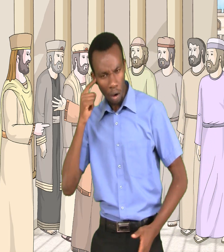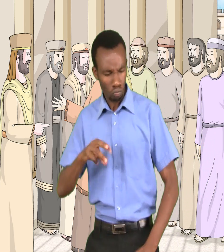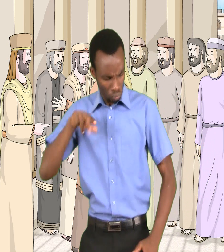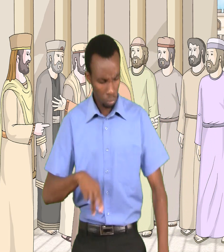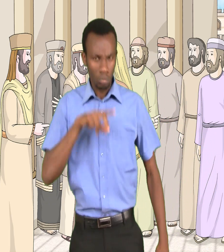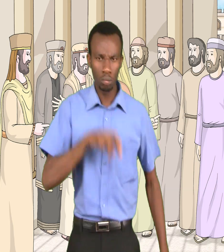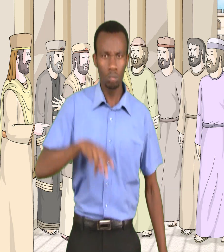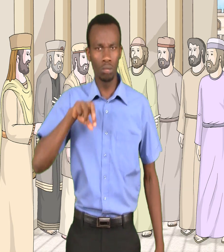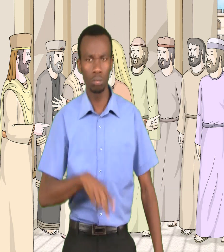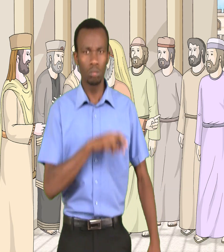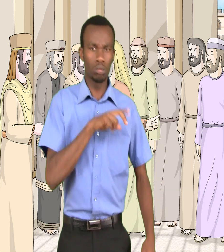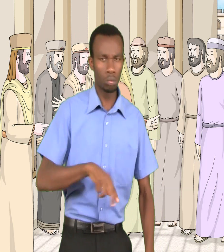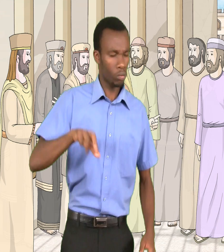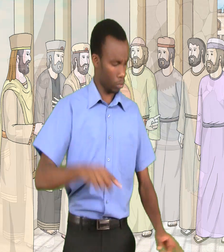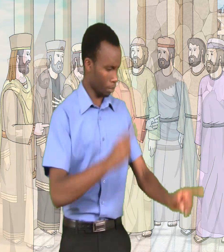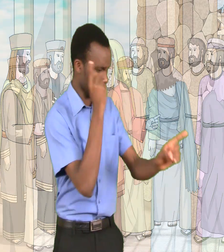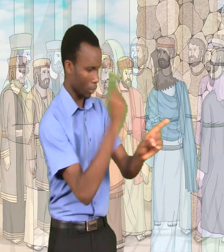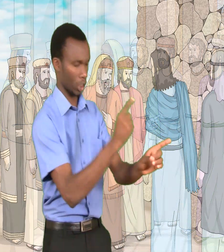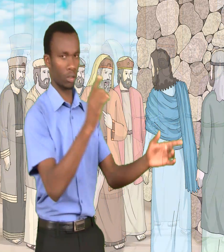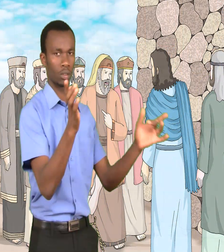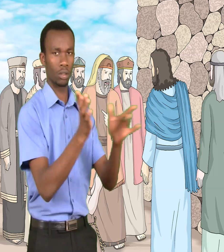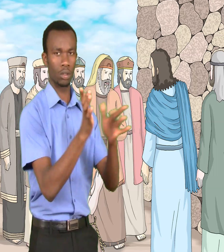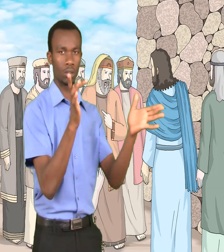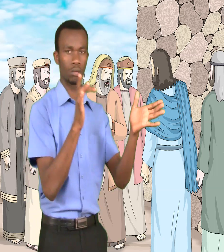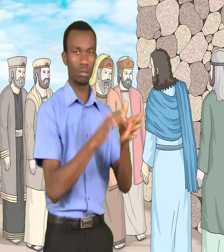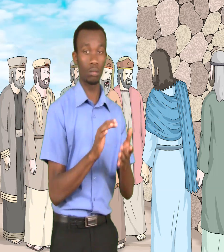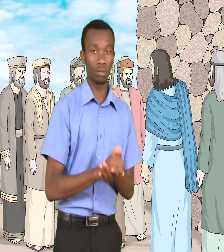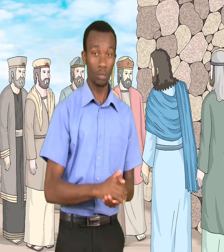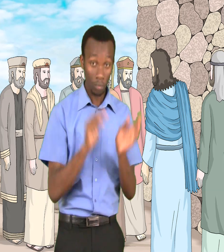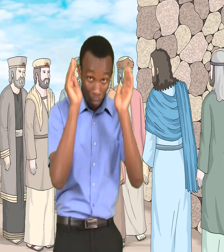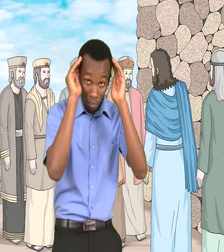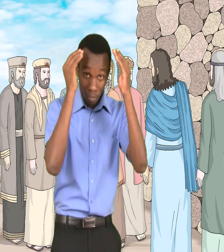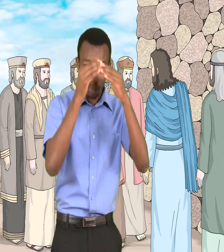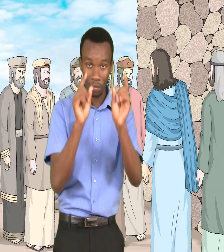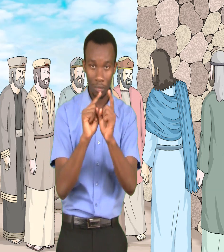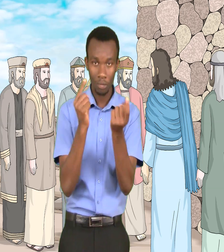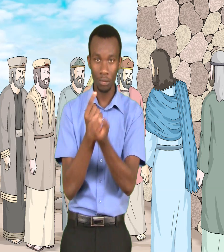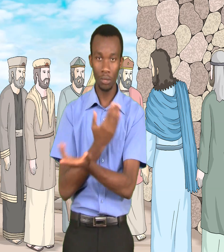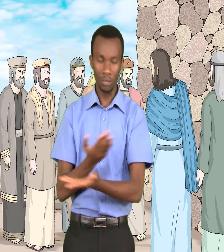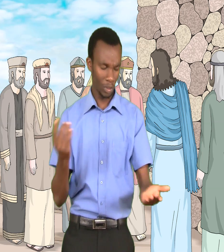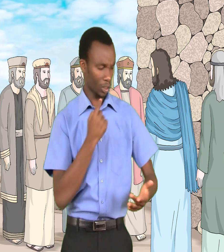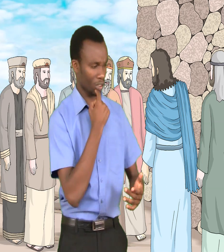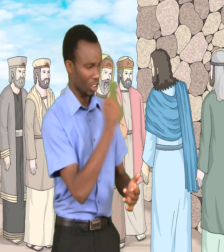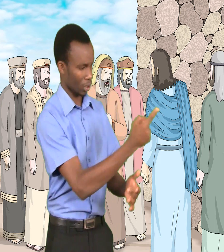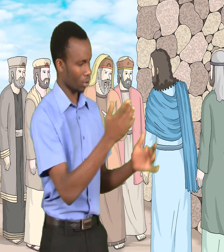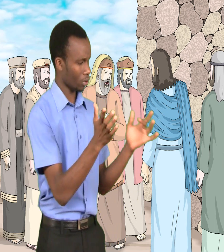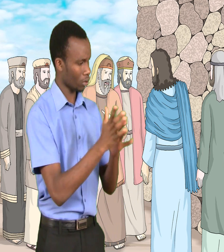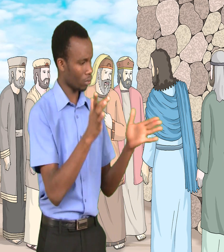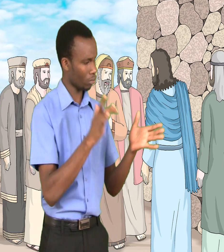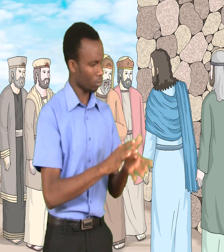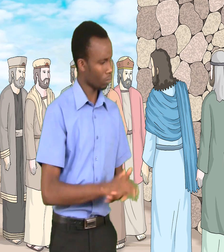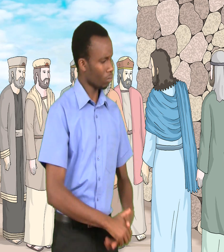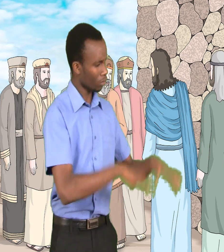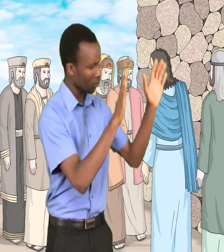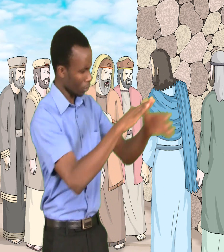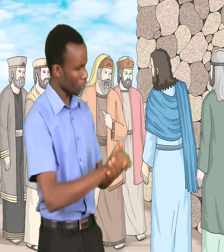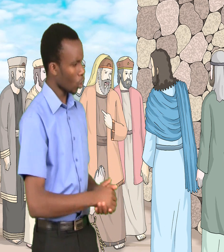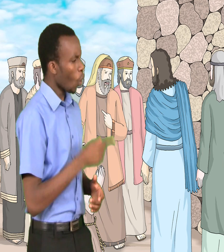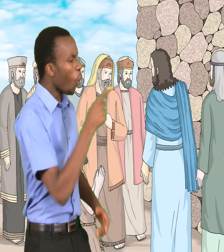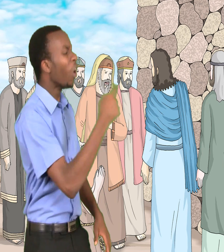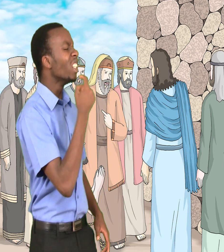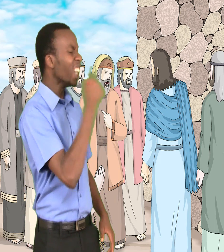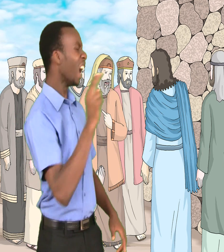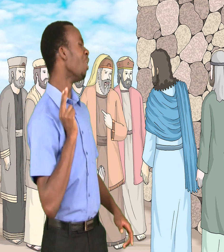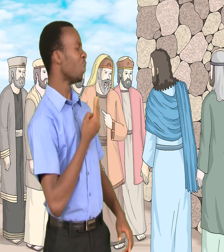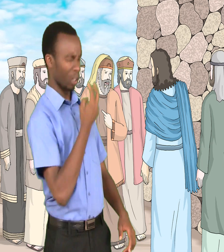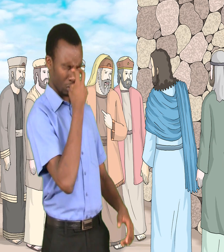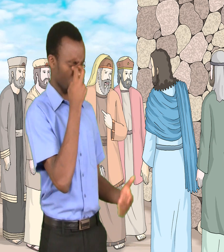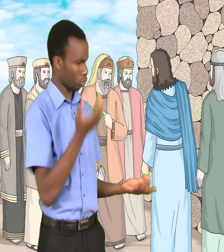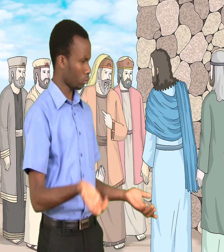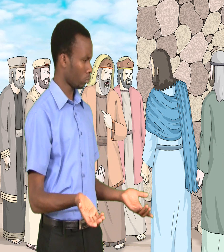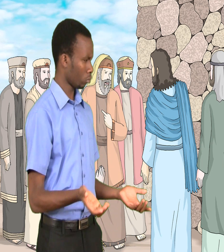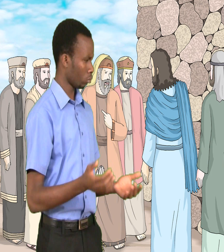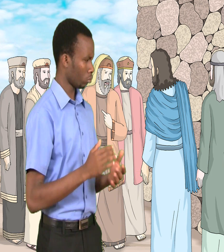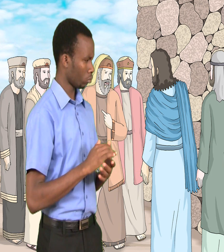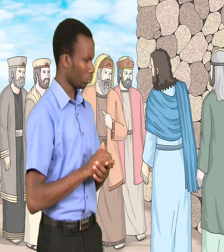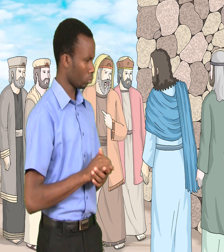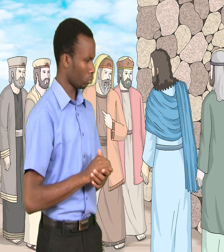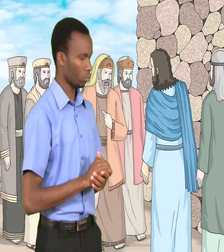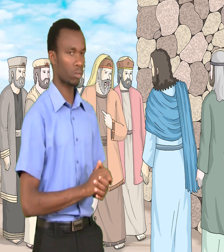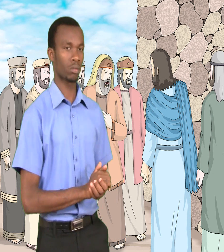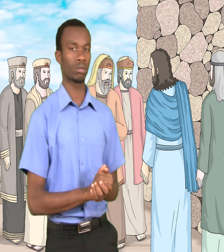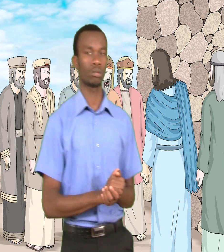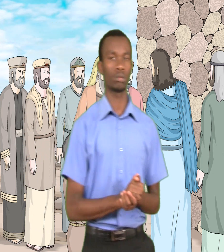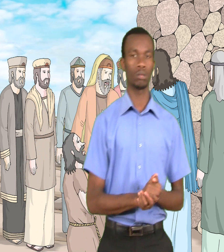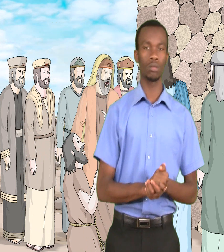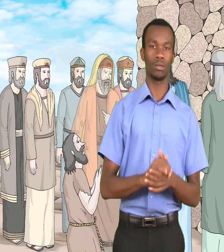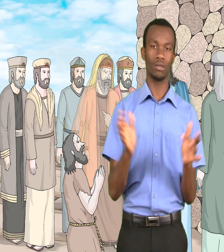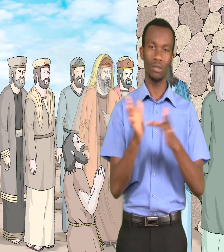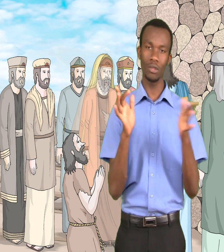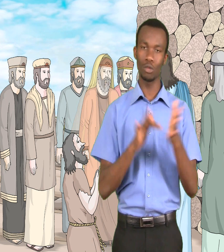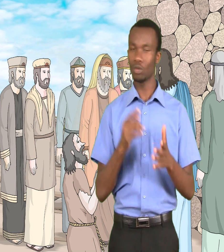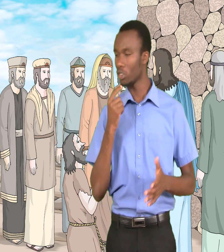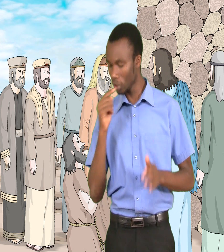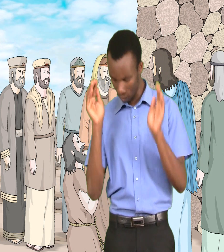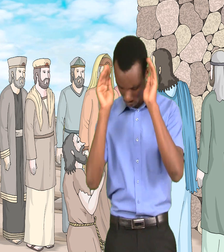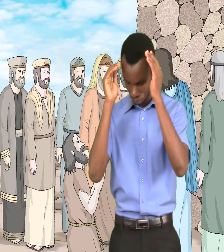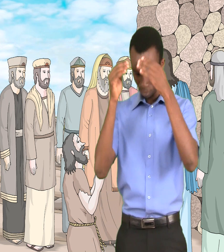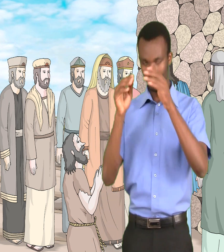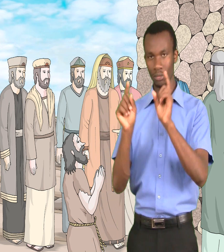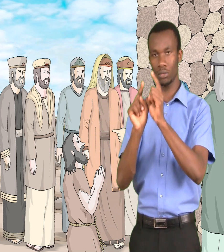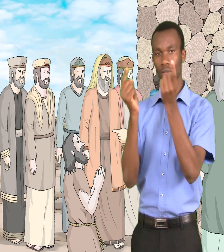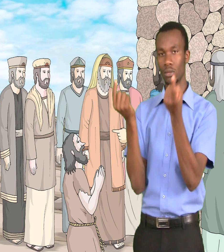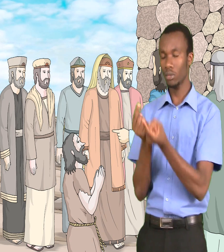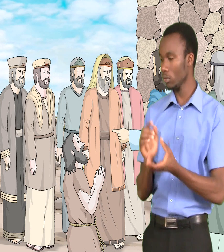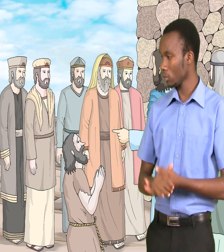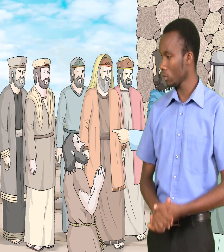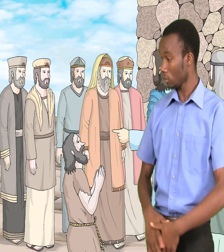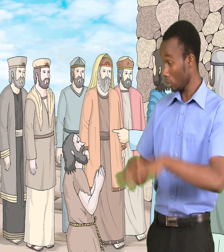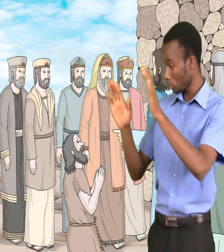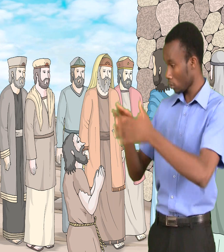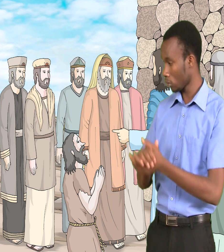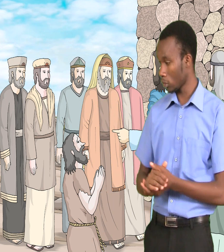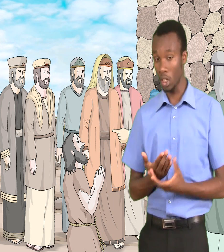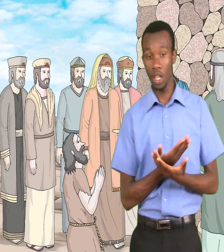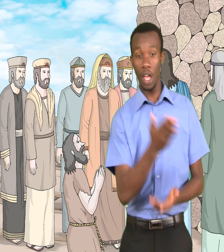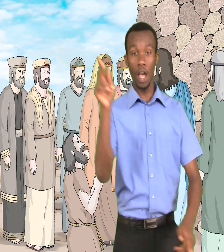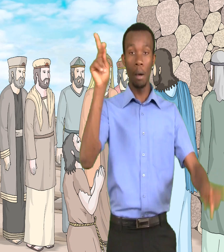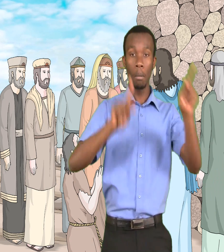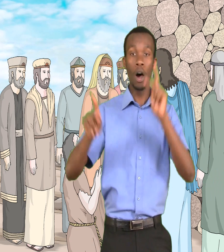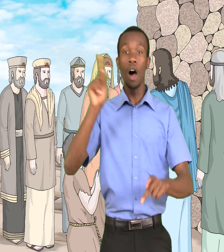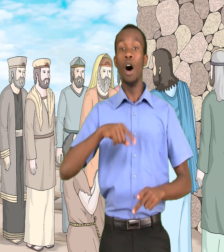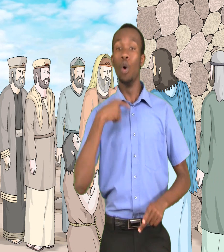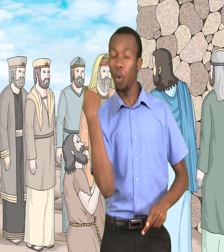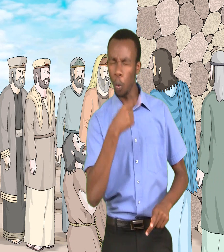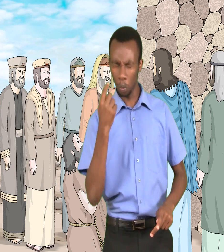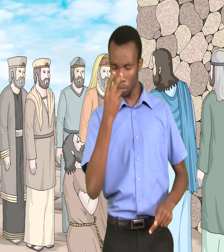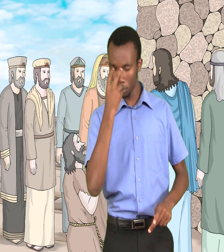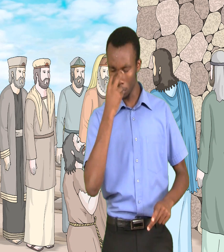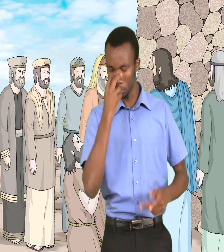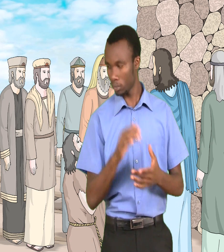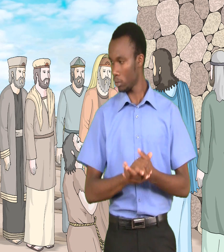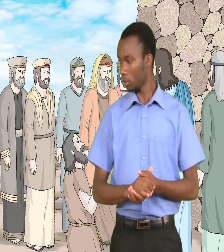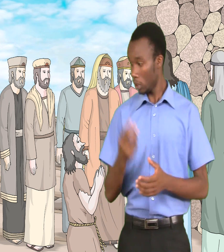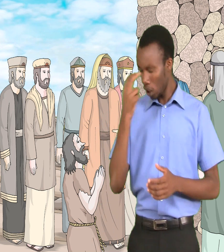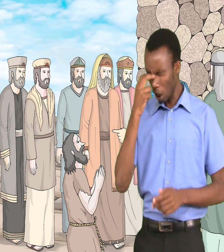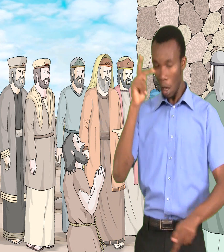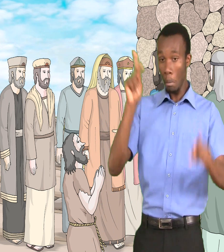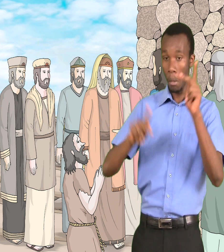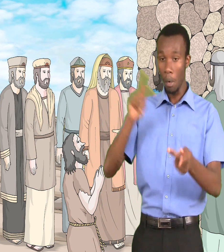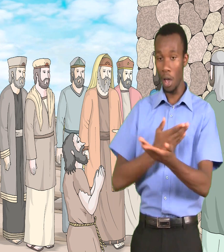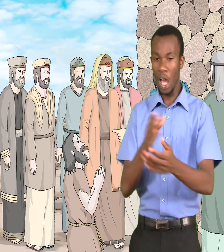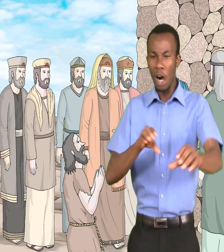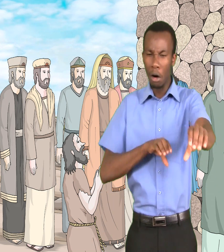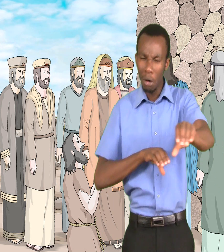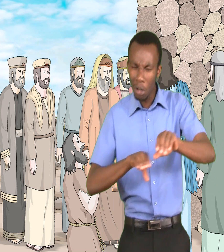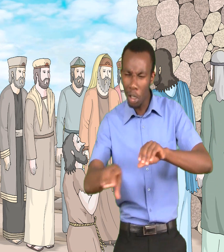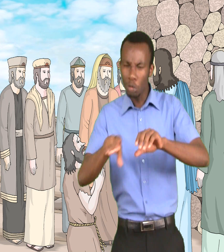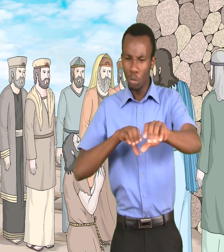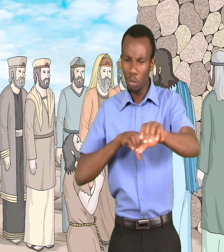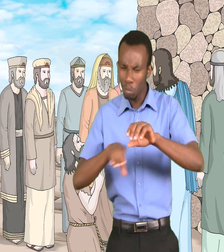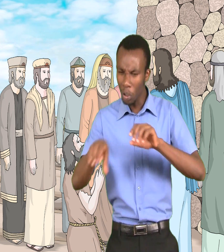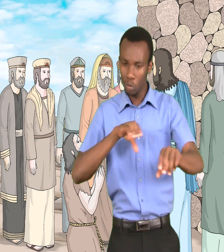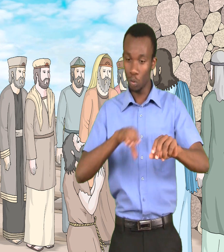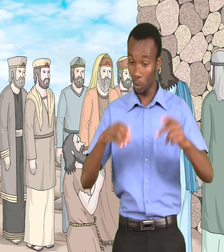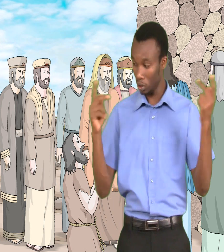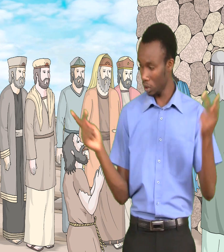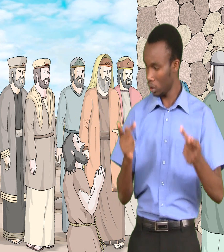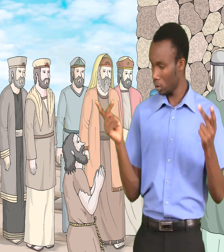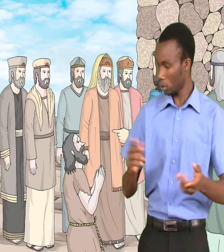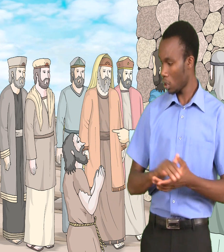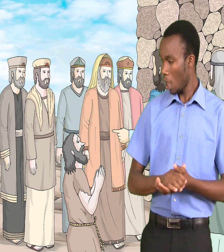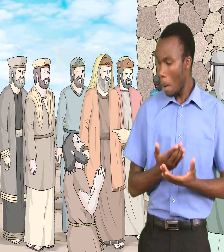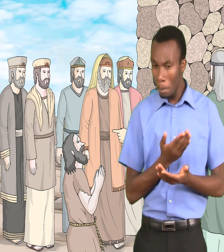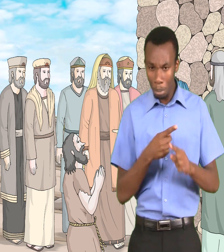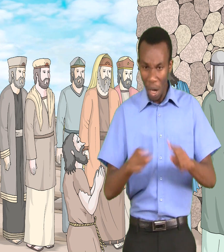Some of the Pharisees who were with Him heard this, and they asked Him, “Are we blind too?”